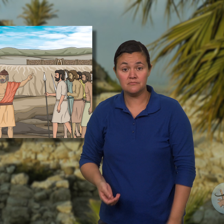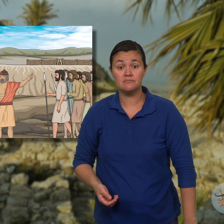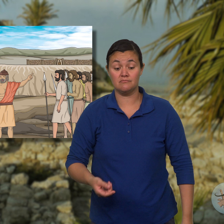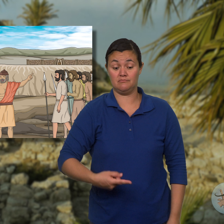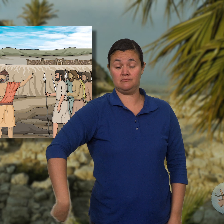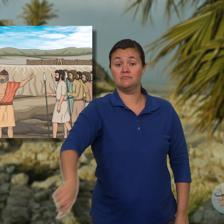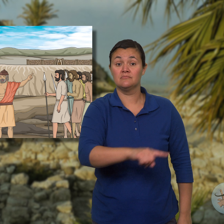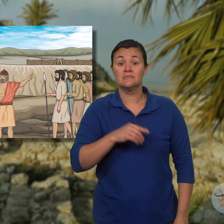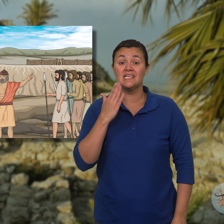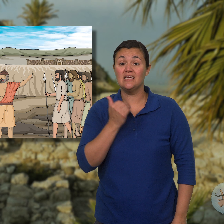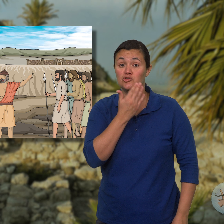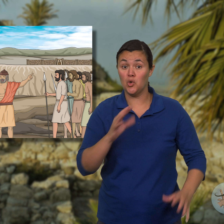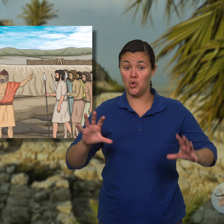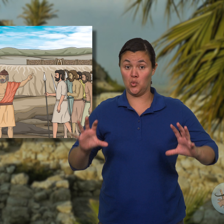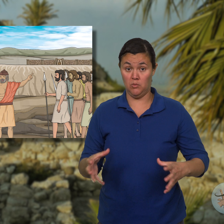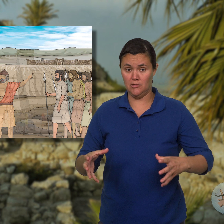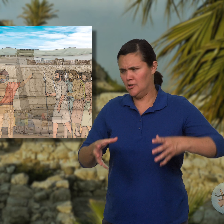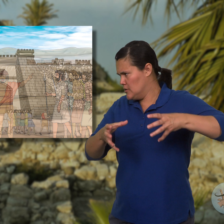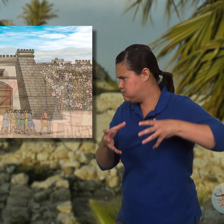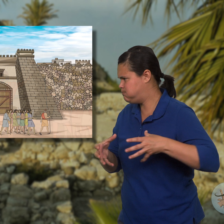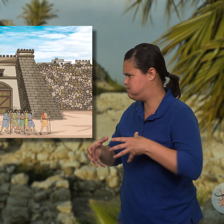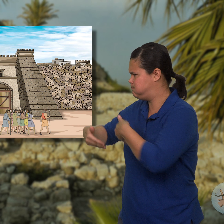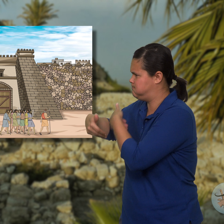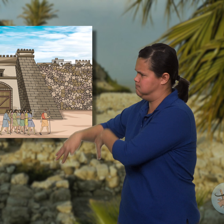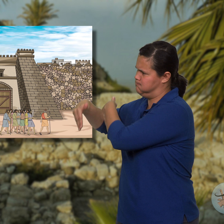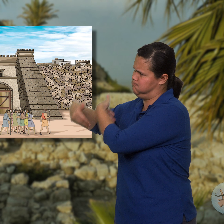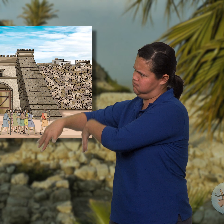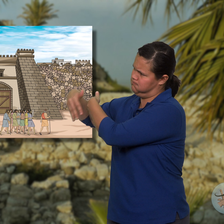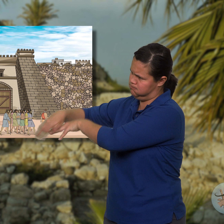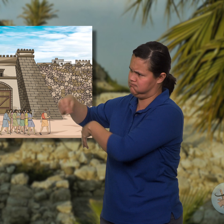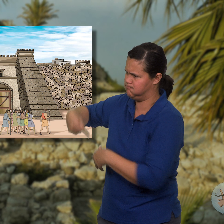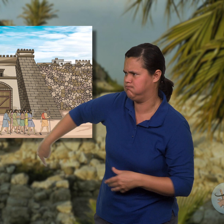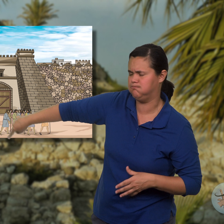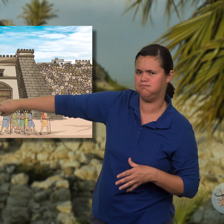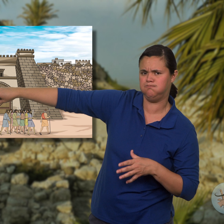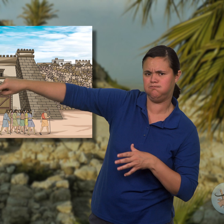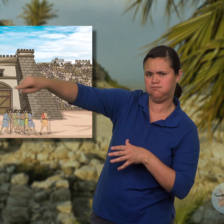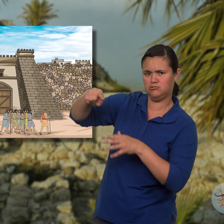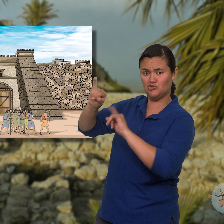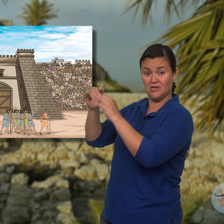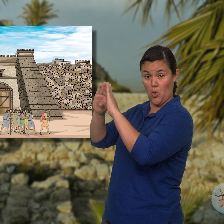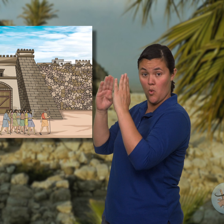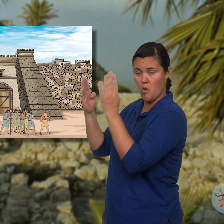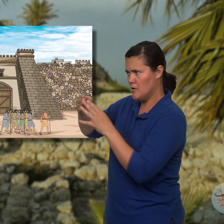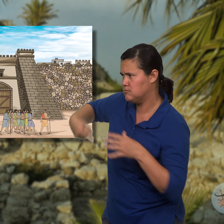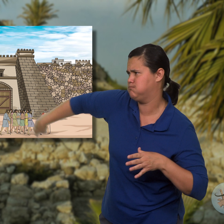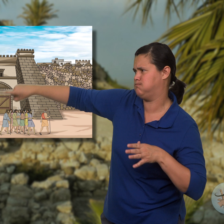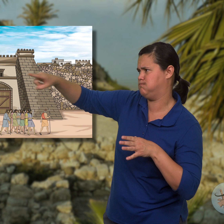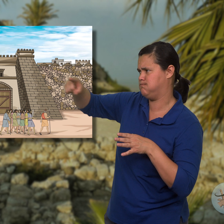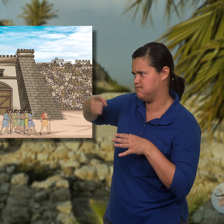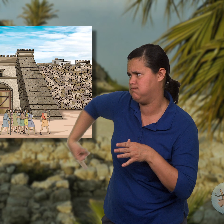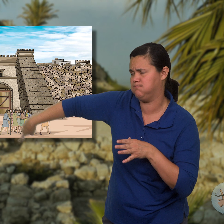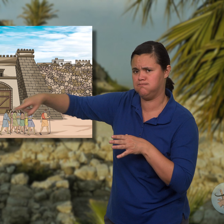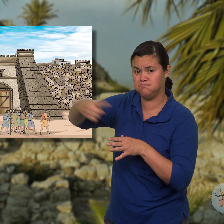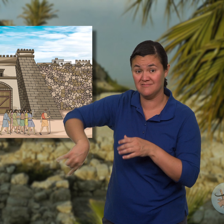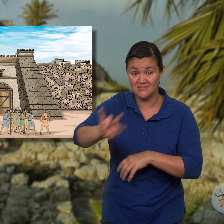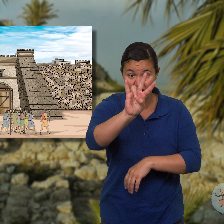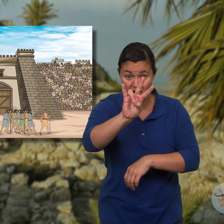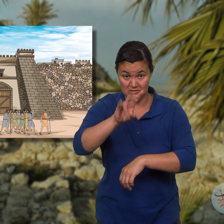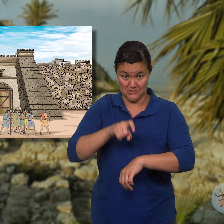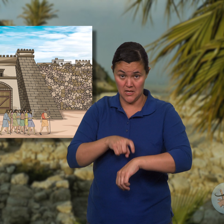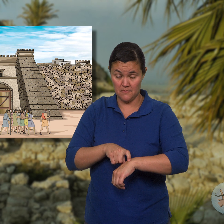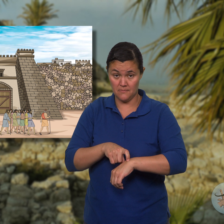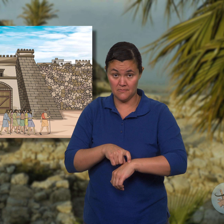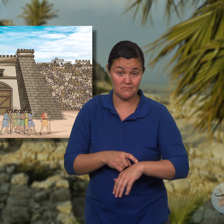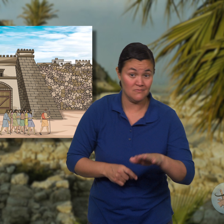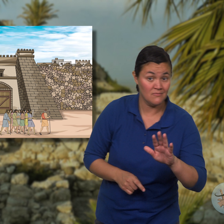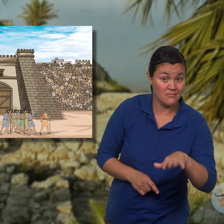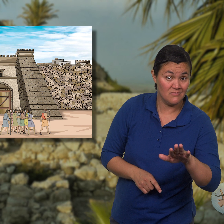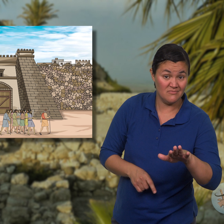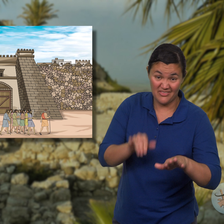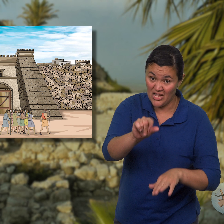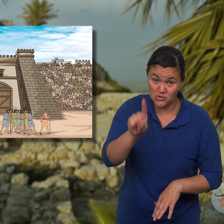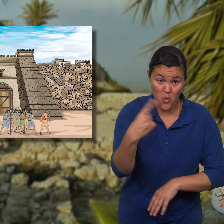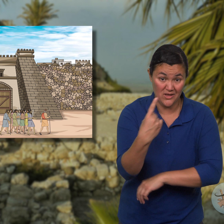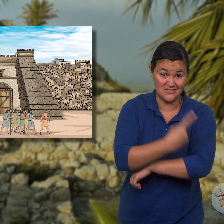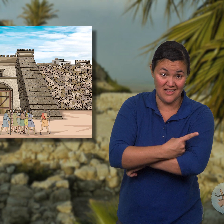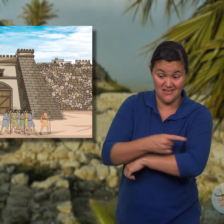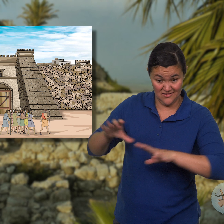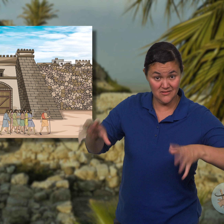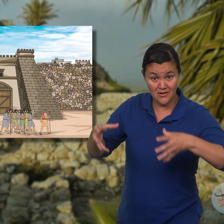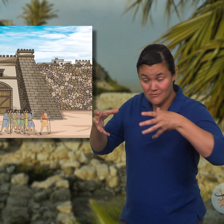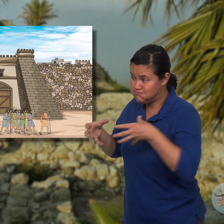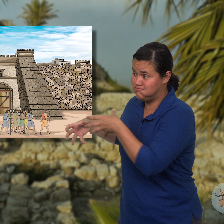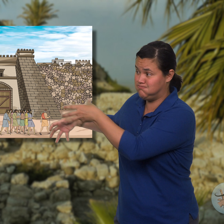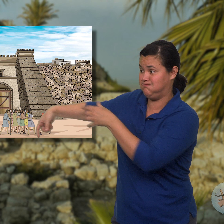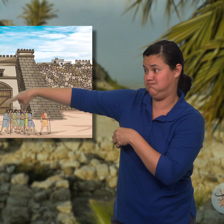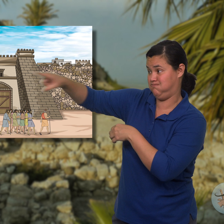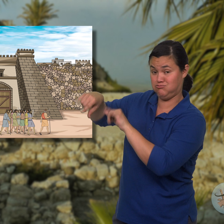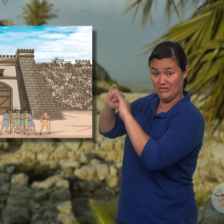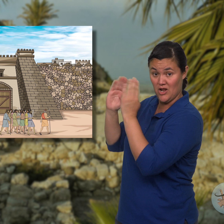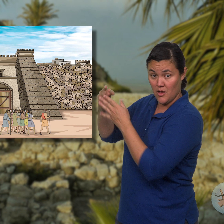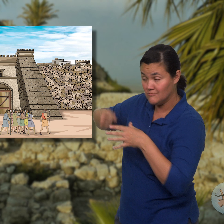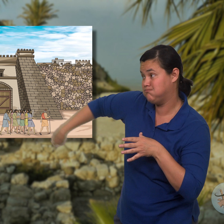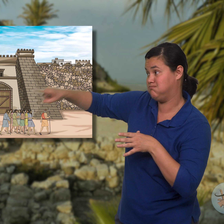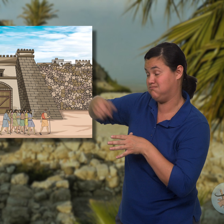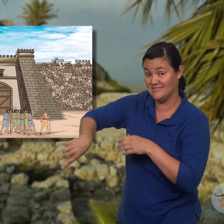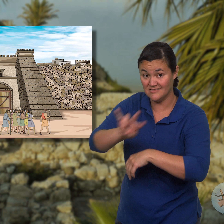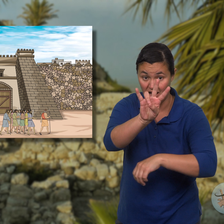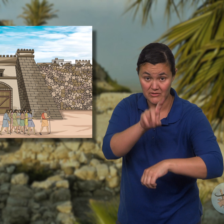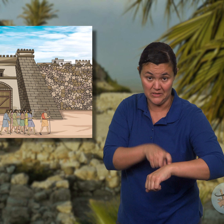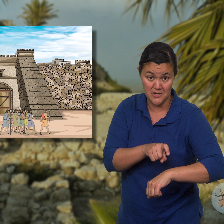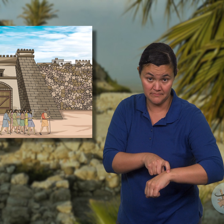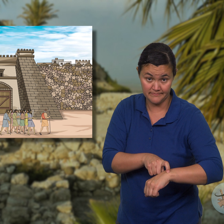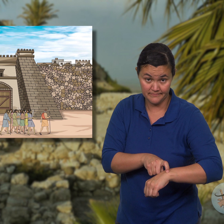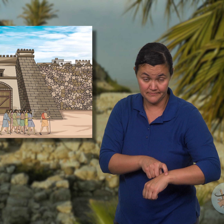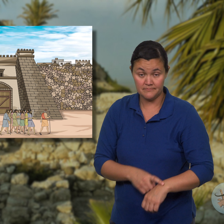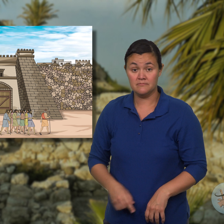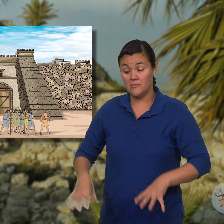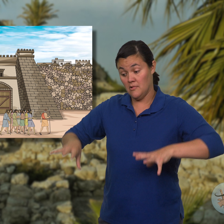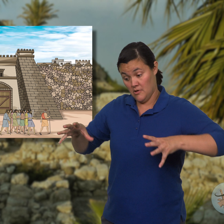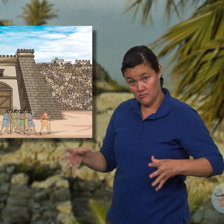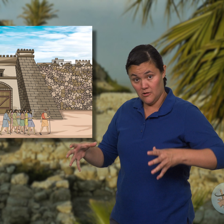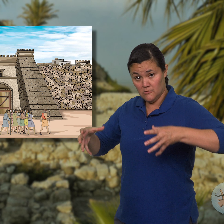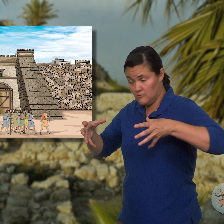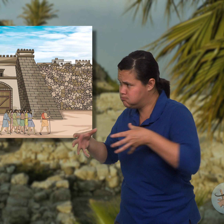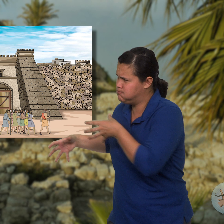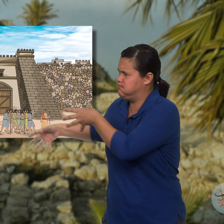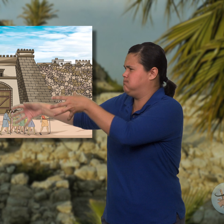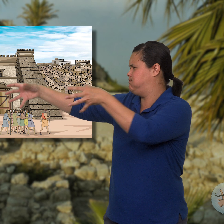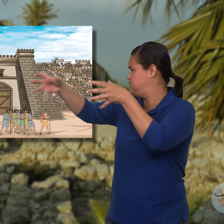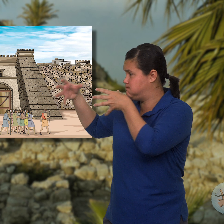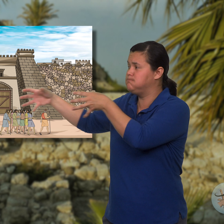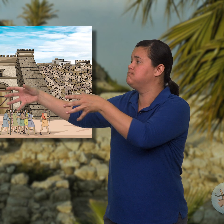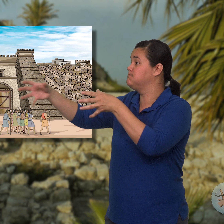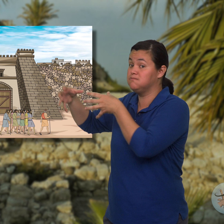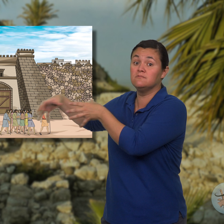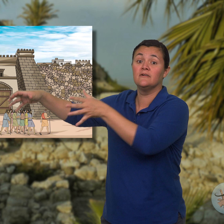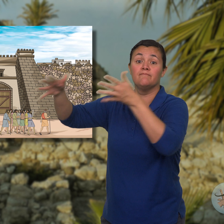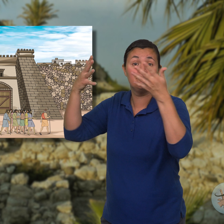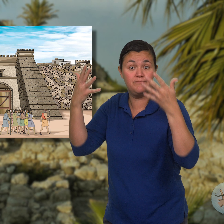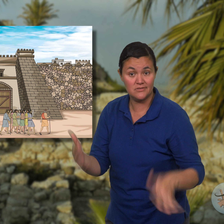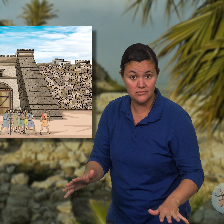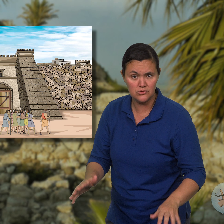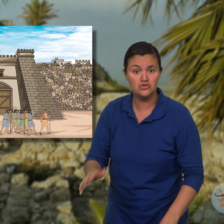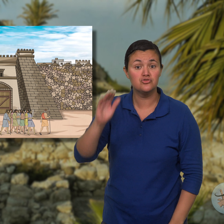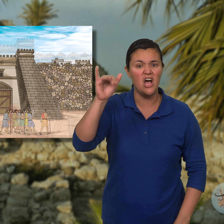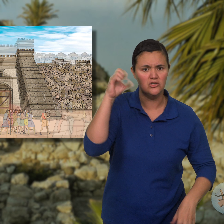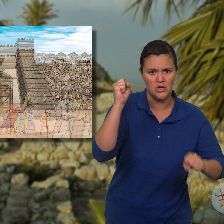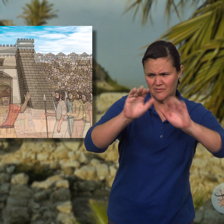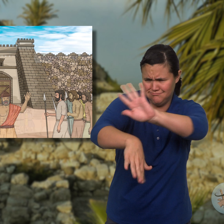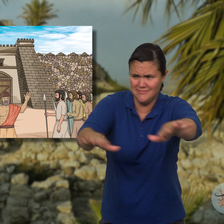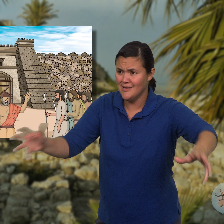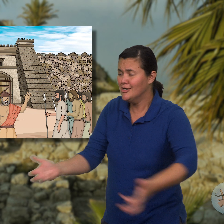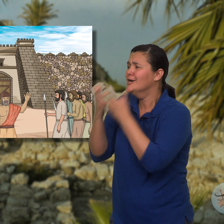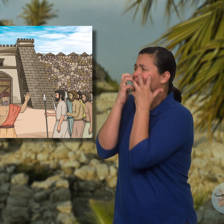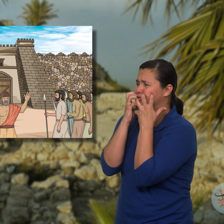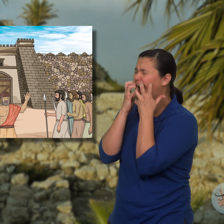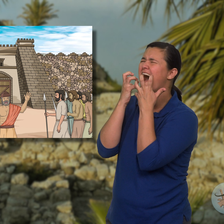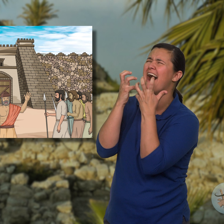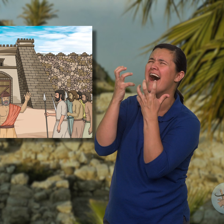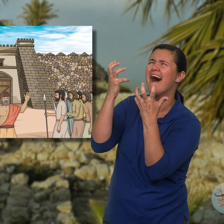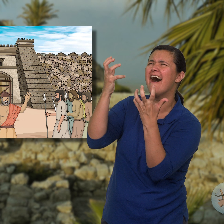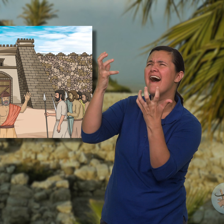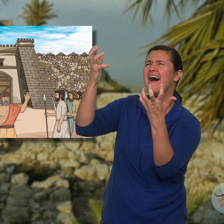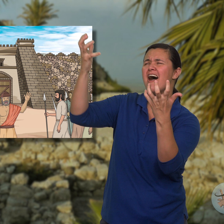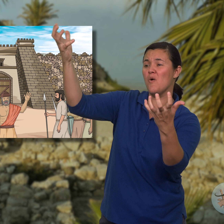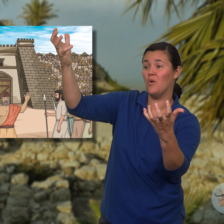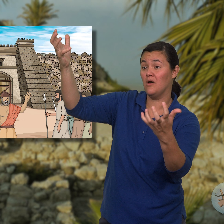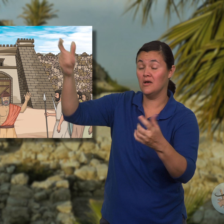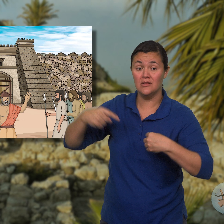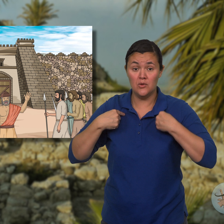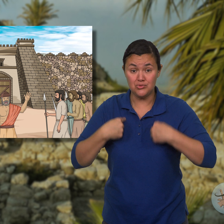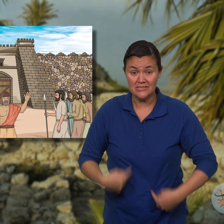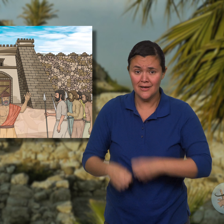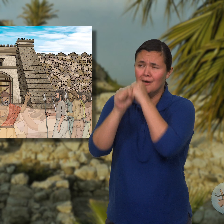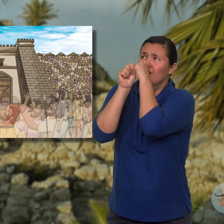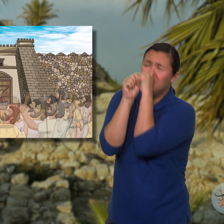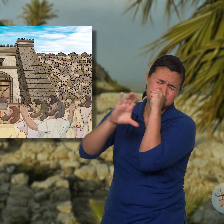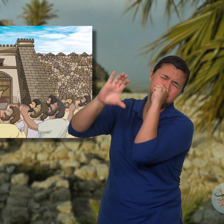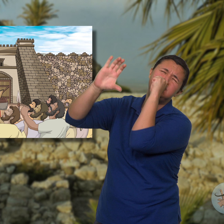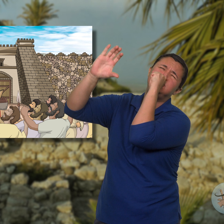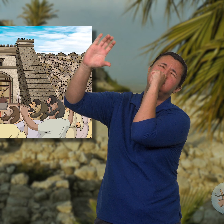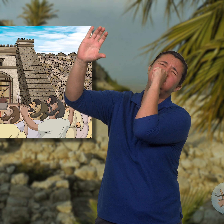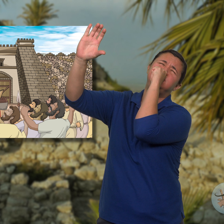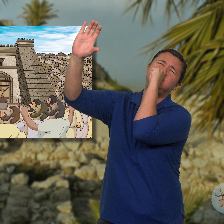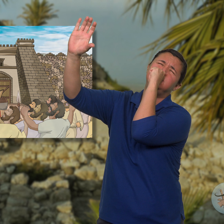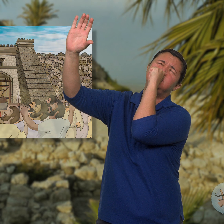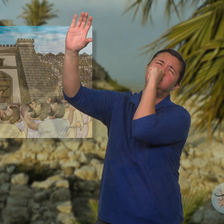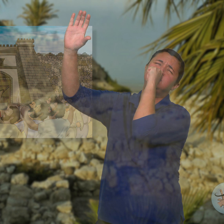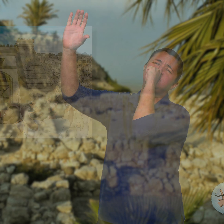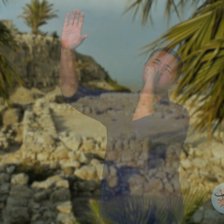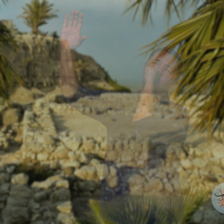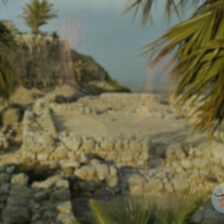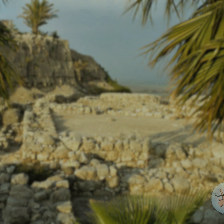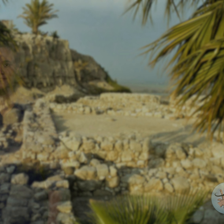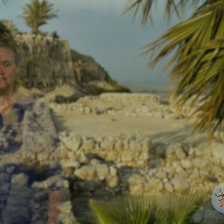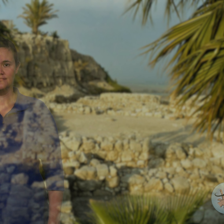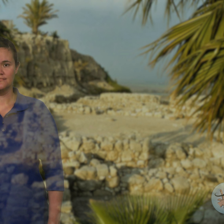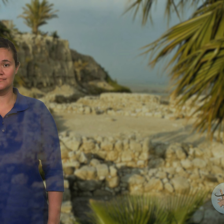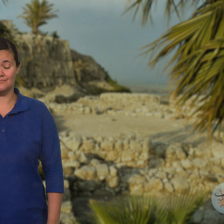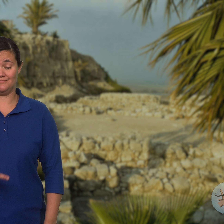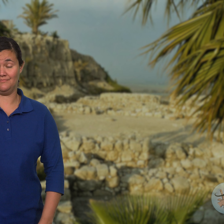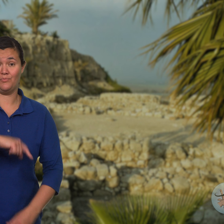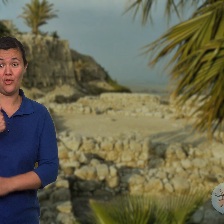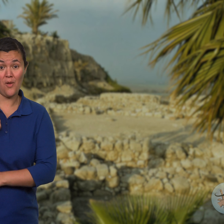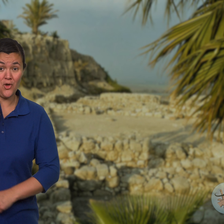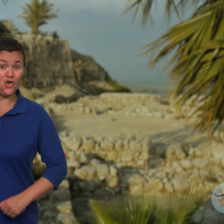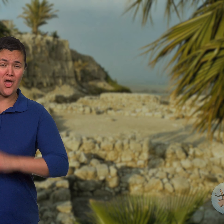Meanwhile, Joshua told the two men who had spied out the land, “Go into the house of the prostitute and bring out the woman and all who are with her, just as you promised her.”